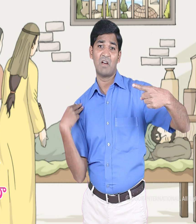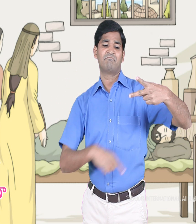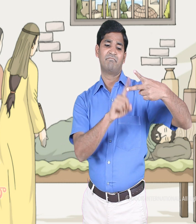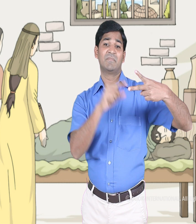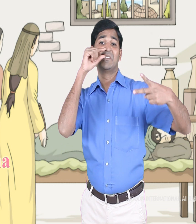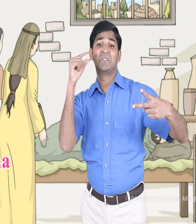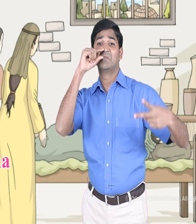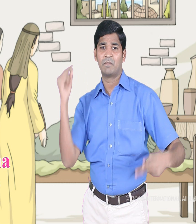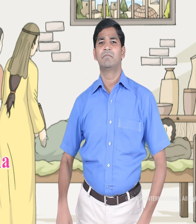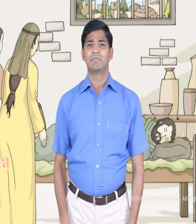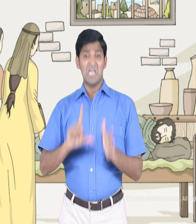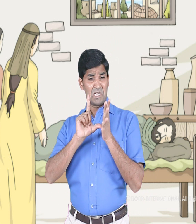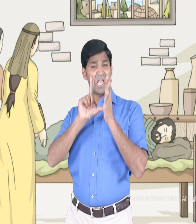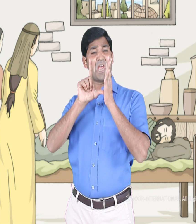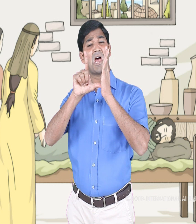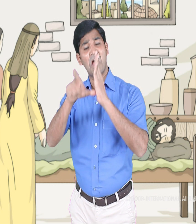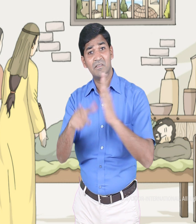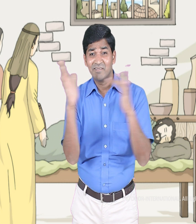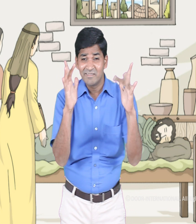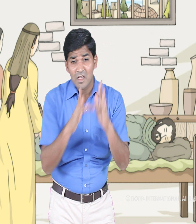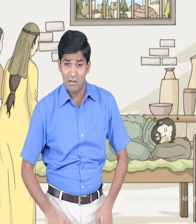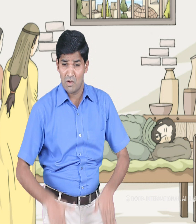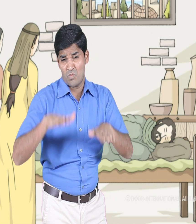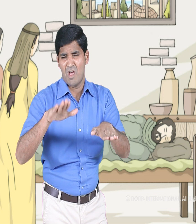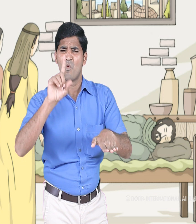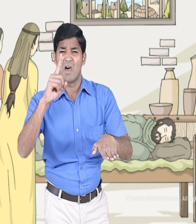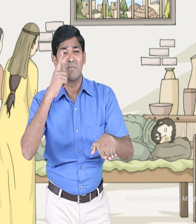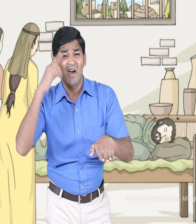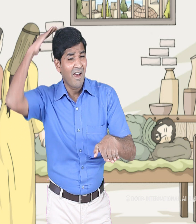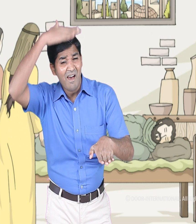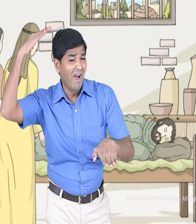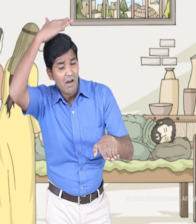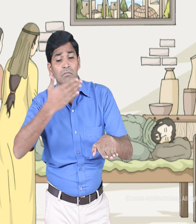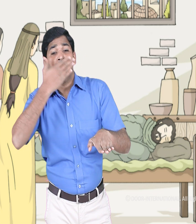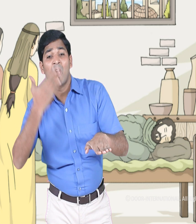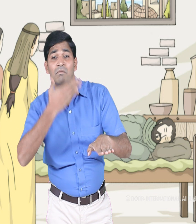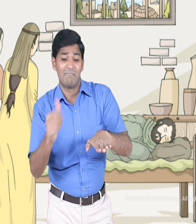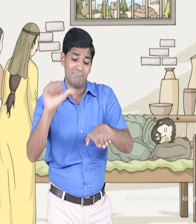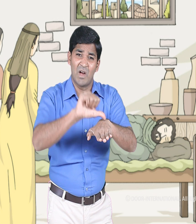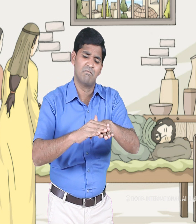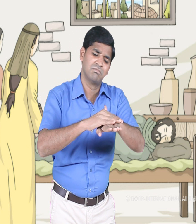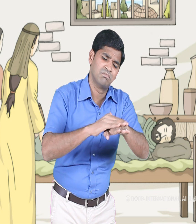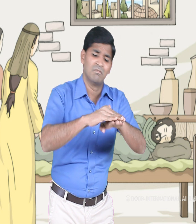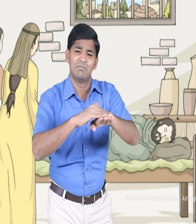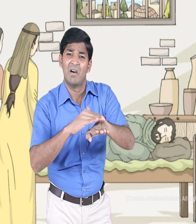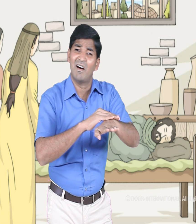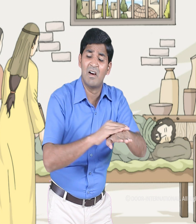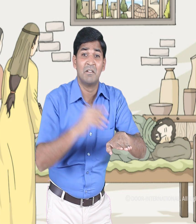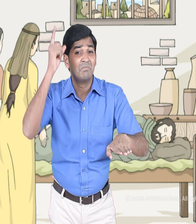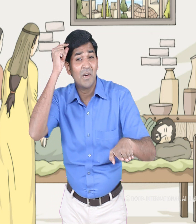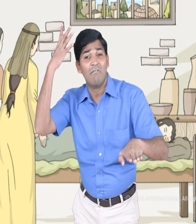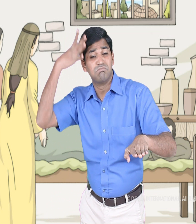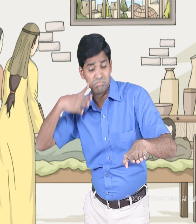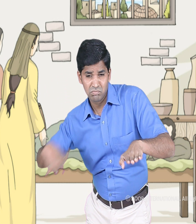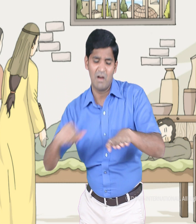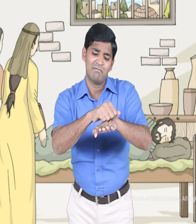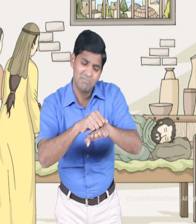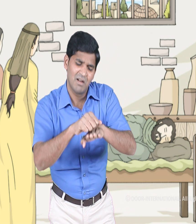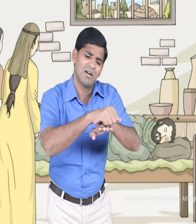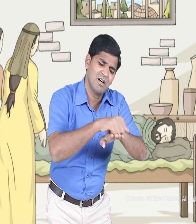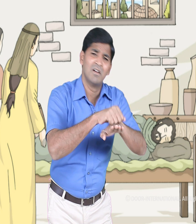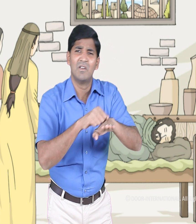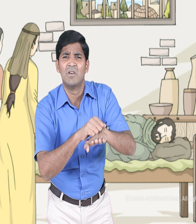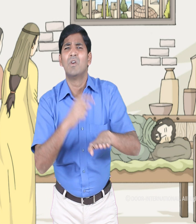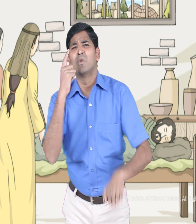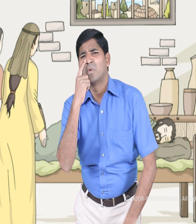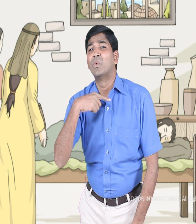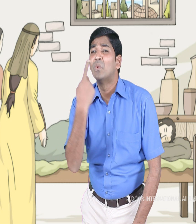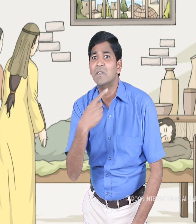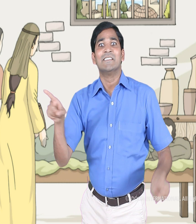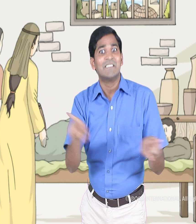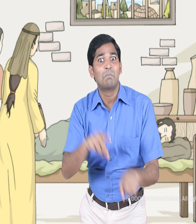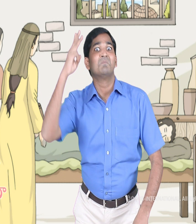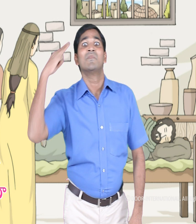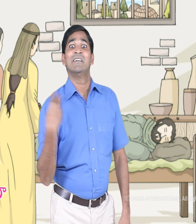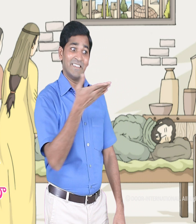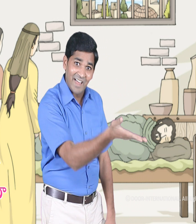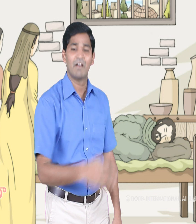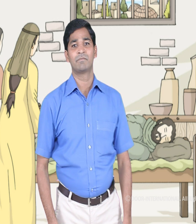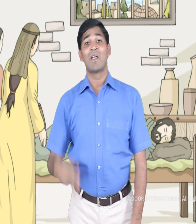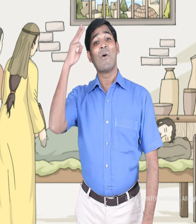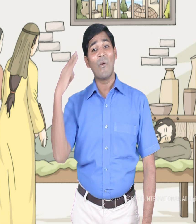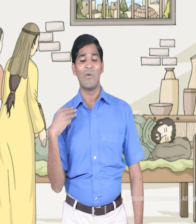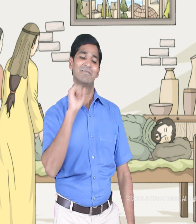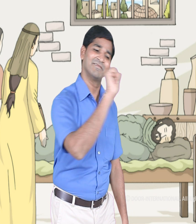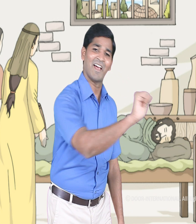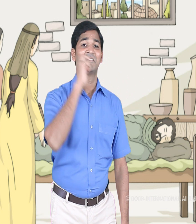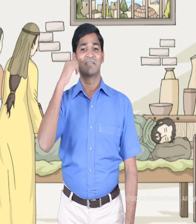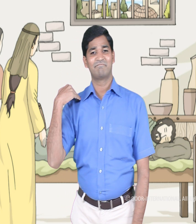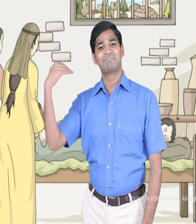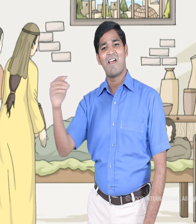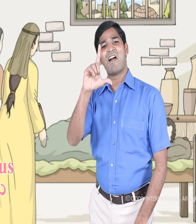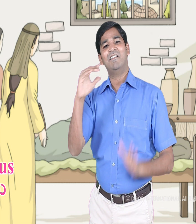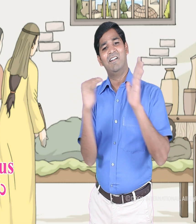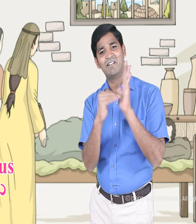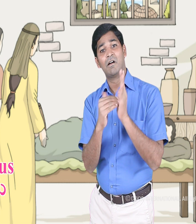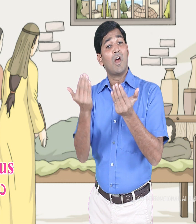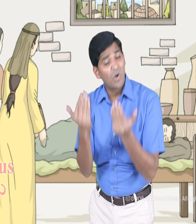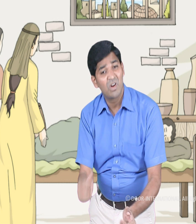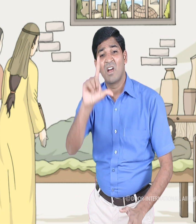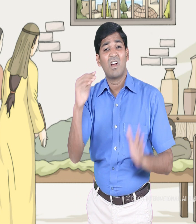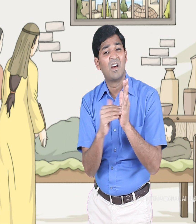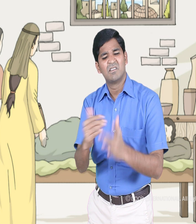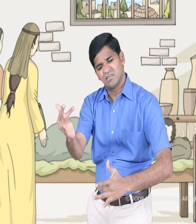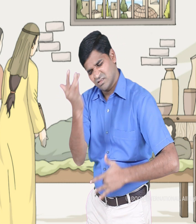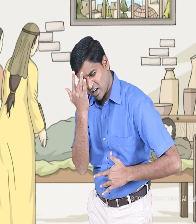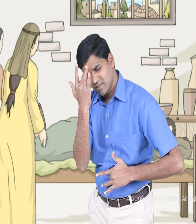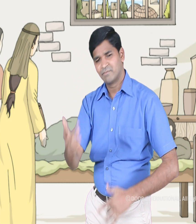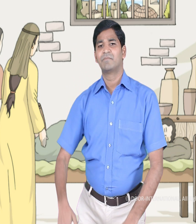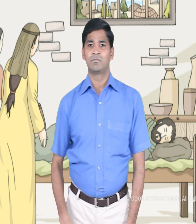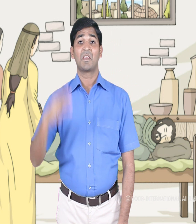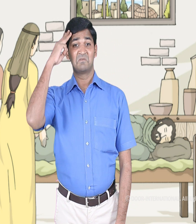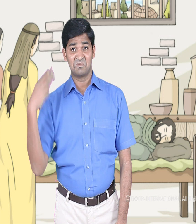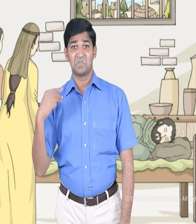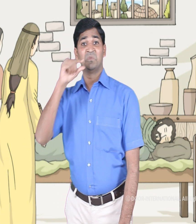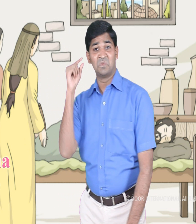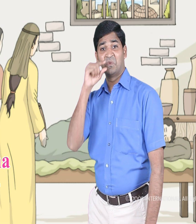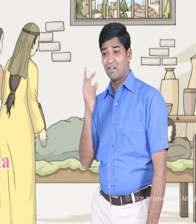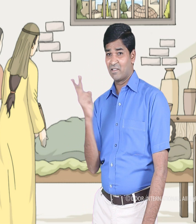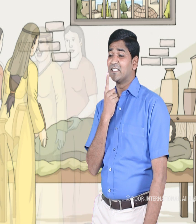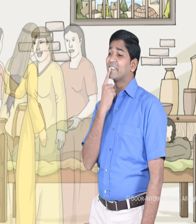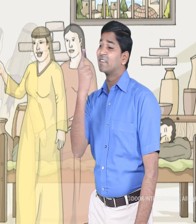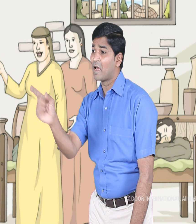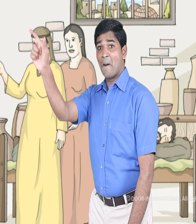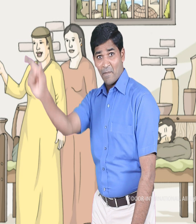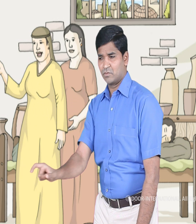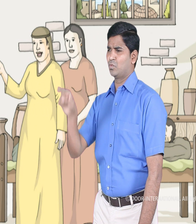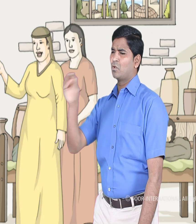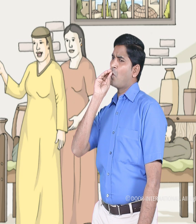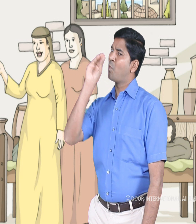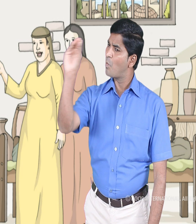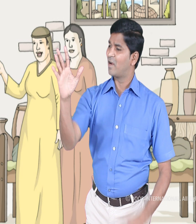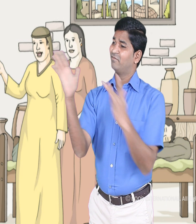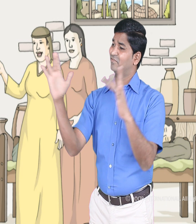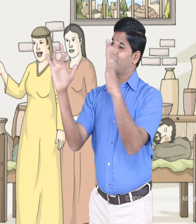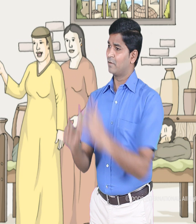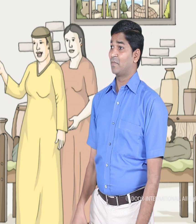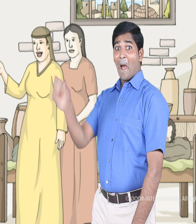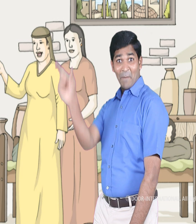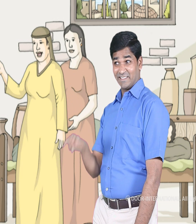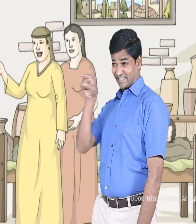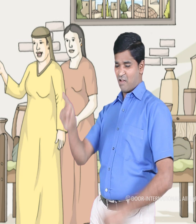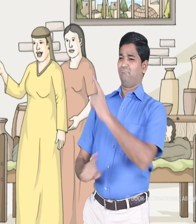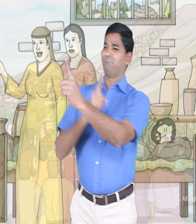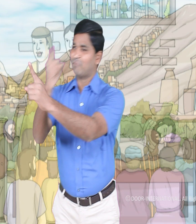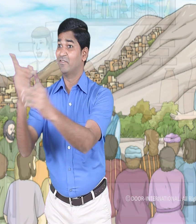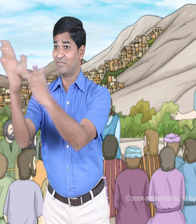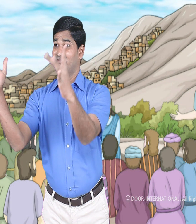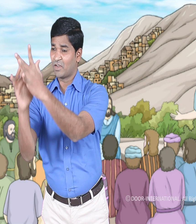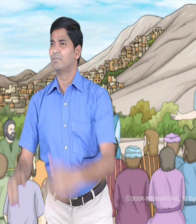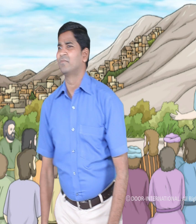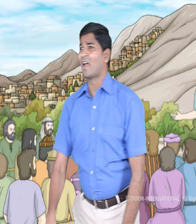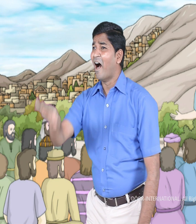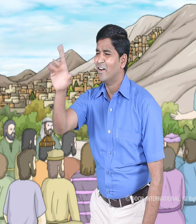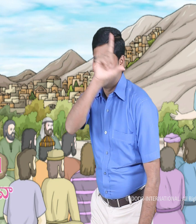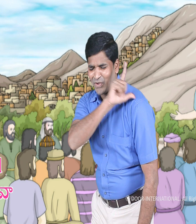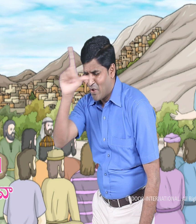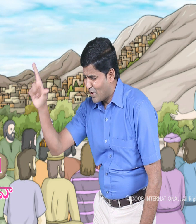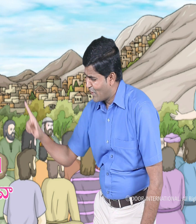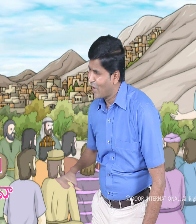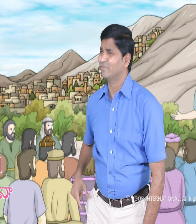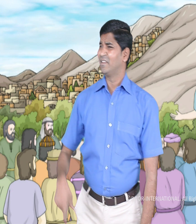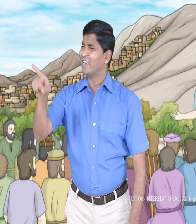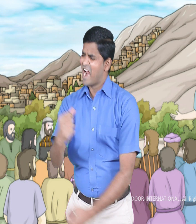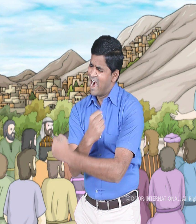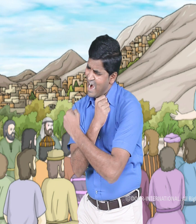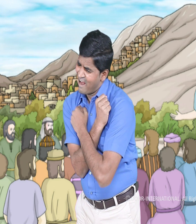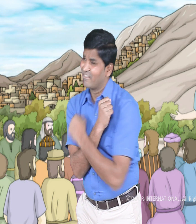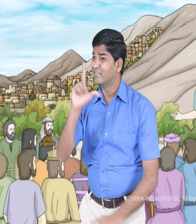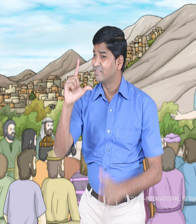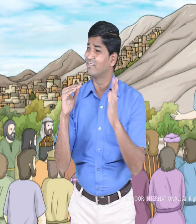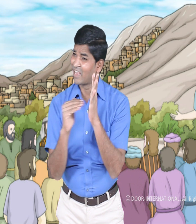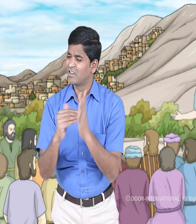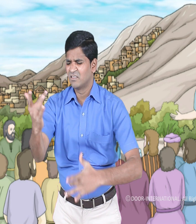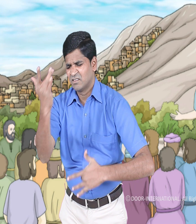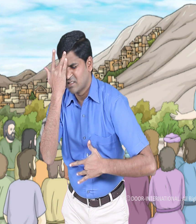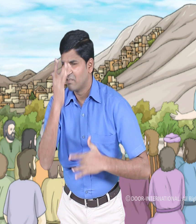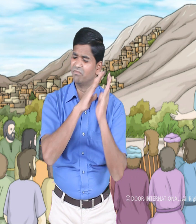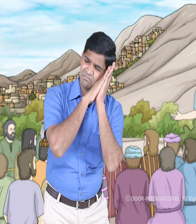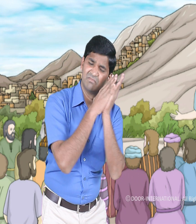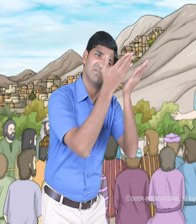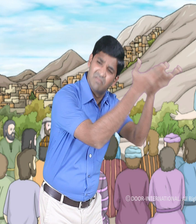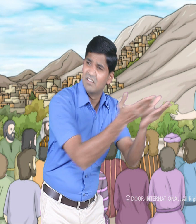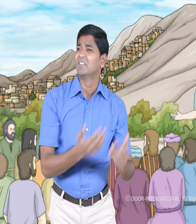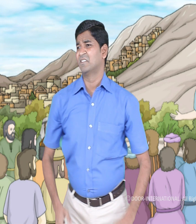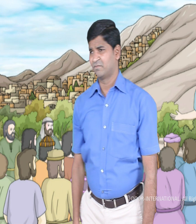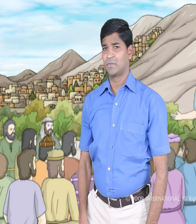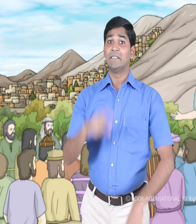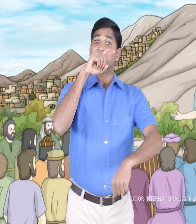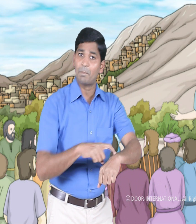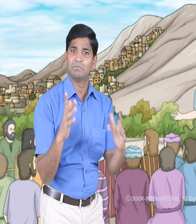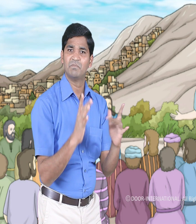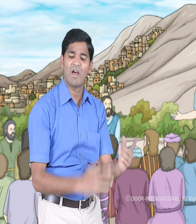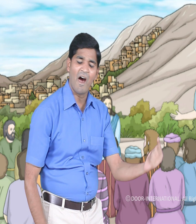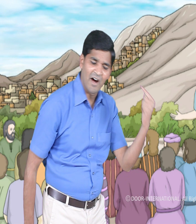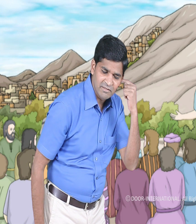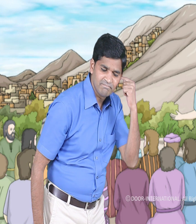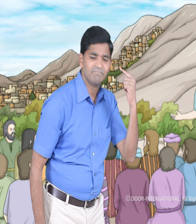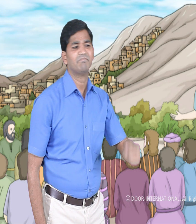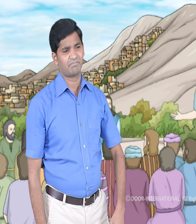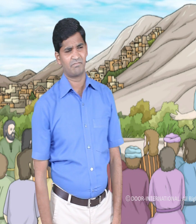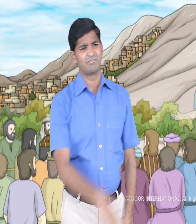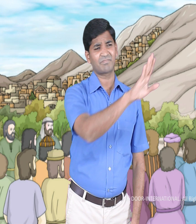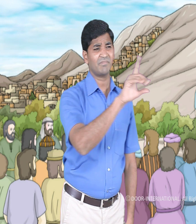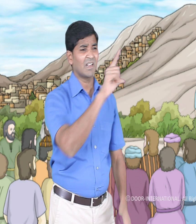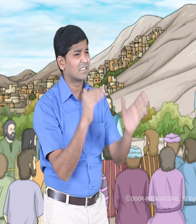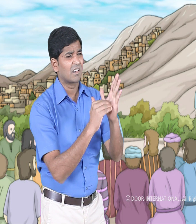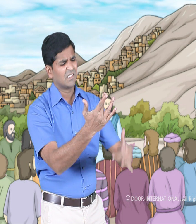(Mary, whose brother Lazarus was sick, was to anoint the Lord with perfume and wipe His feet with her hair.) So the sisters sent word to Jesus, “Lord, the one You love is sick.”